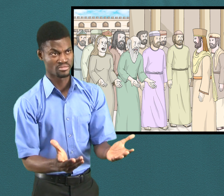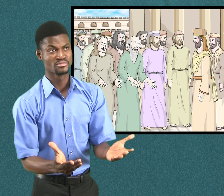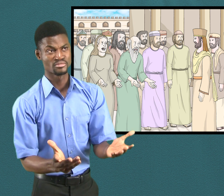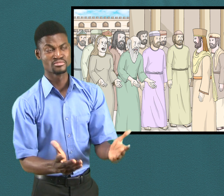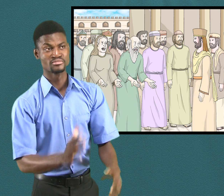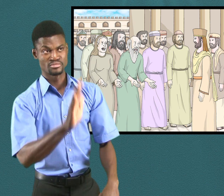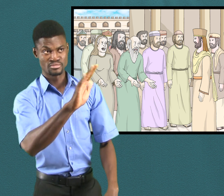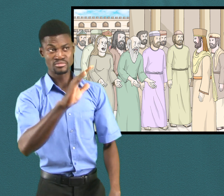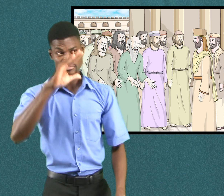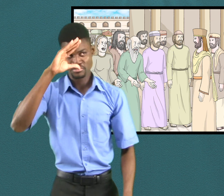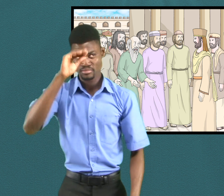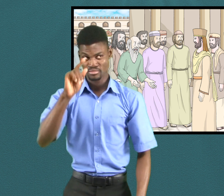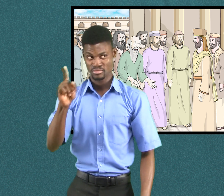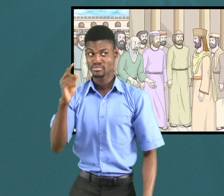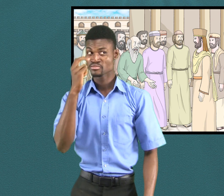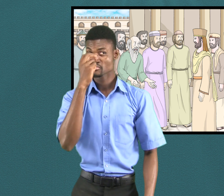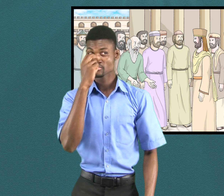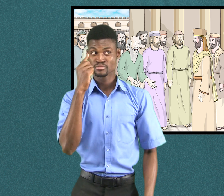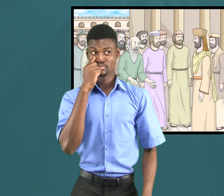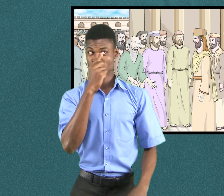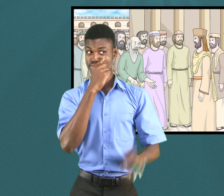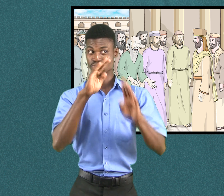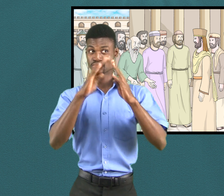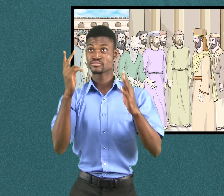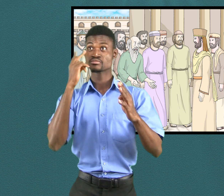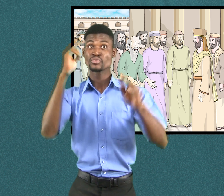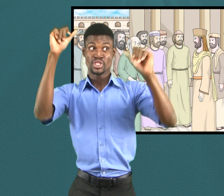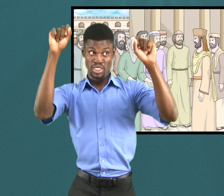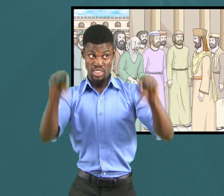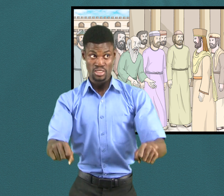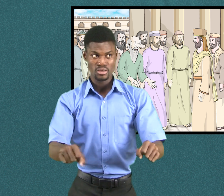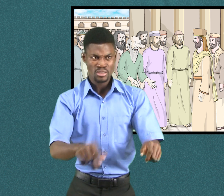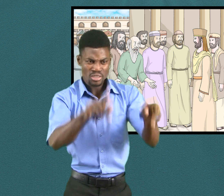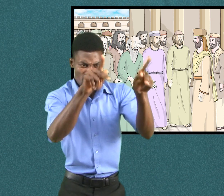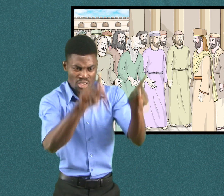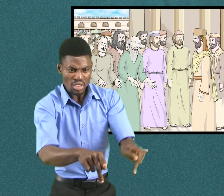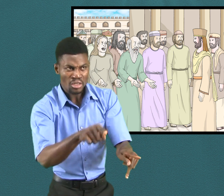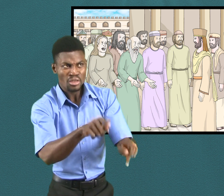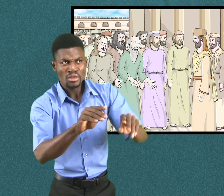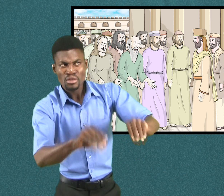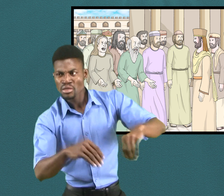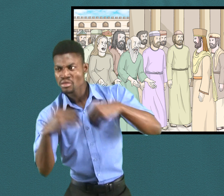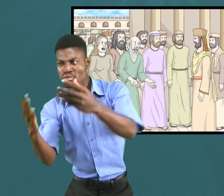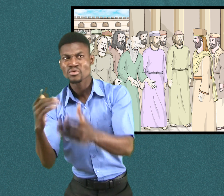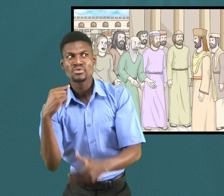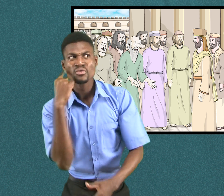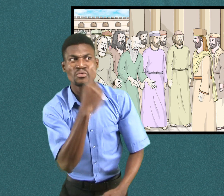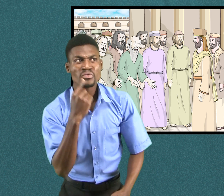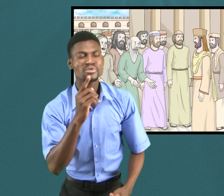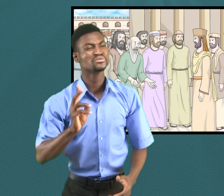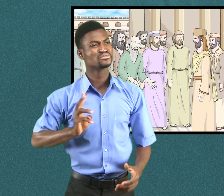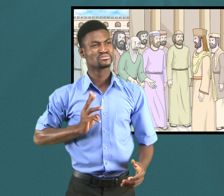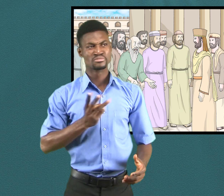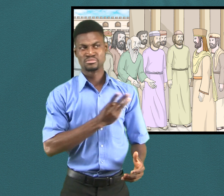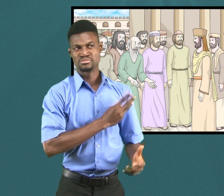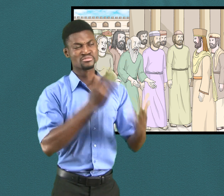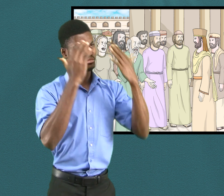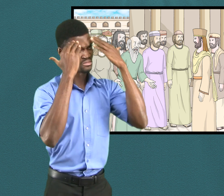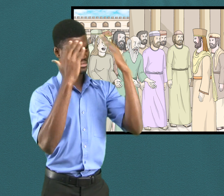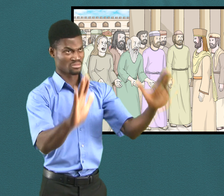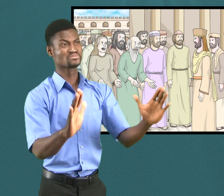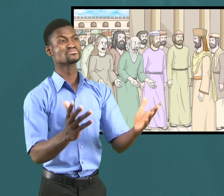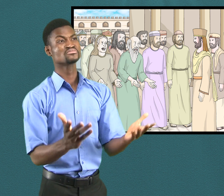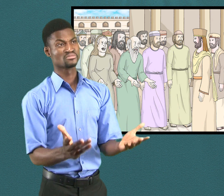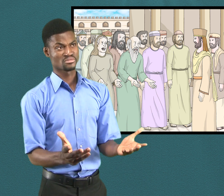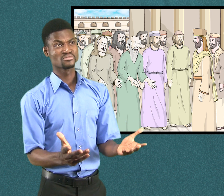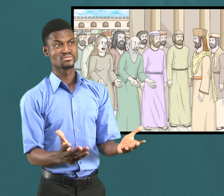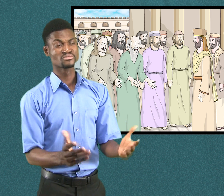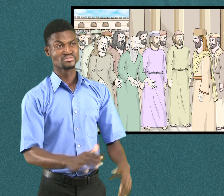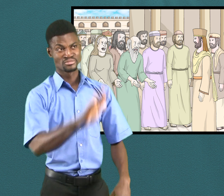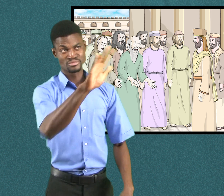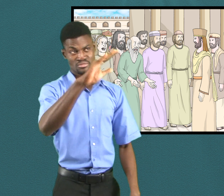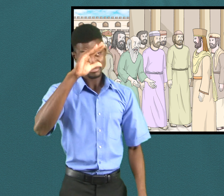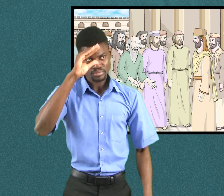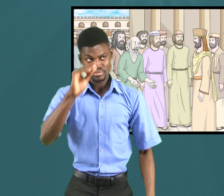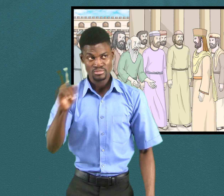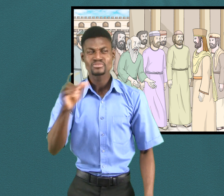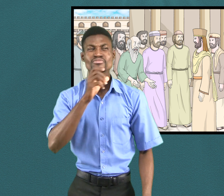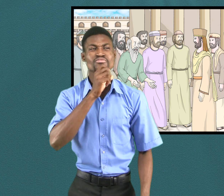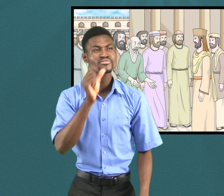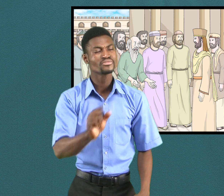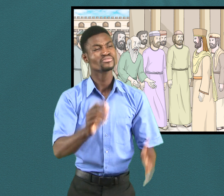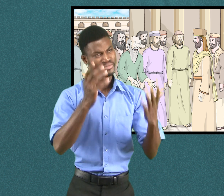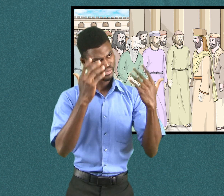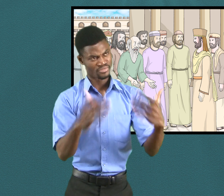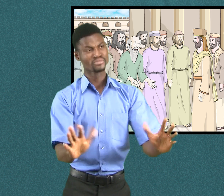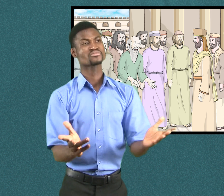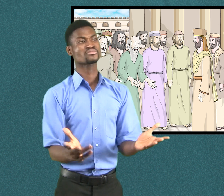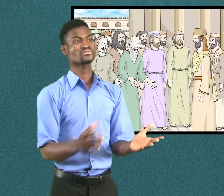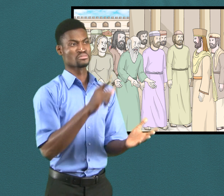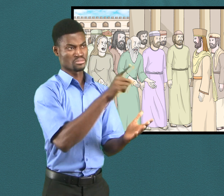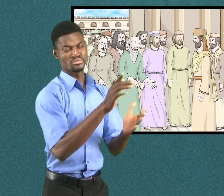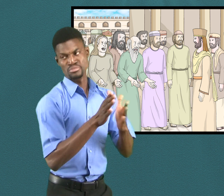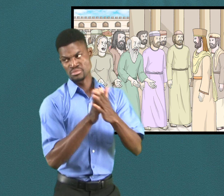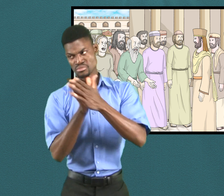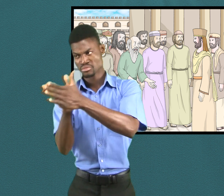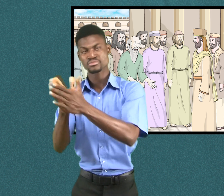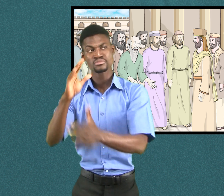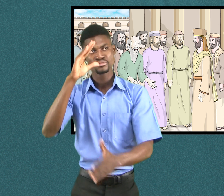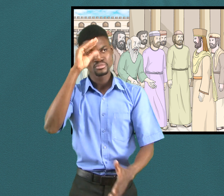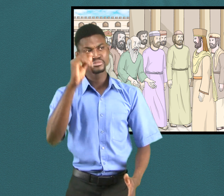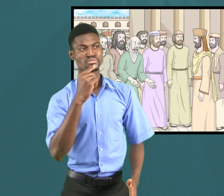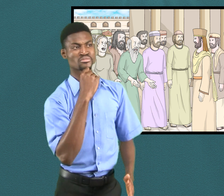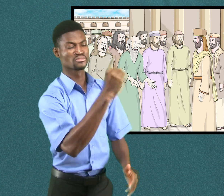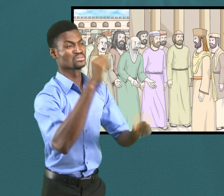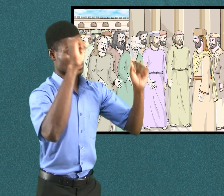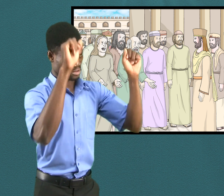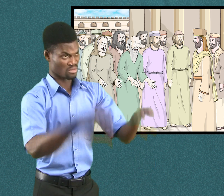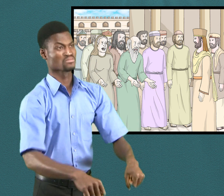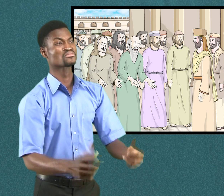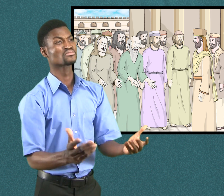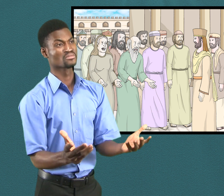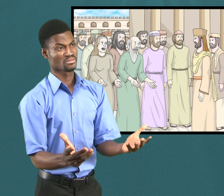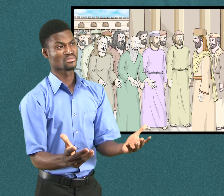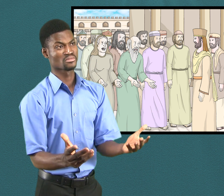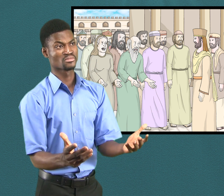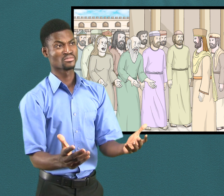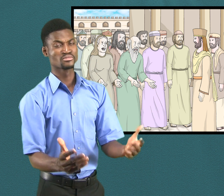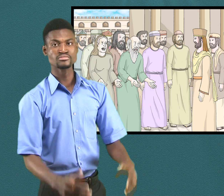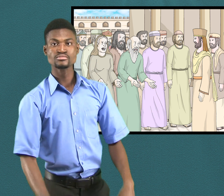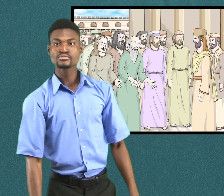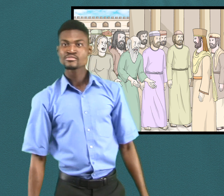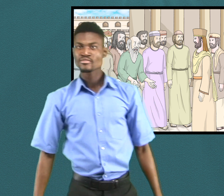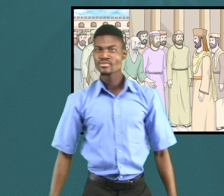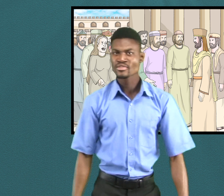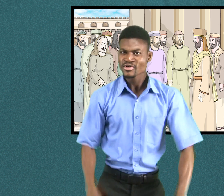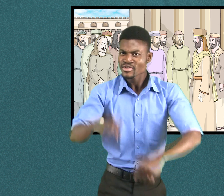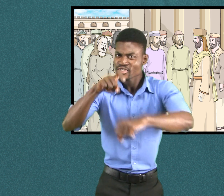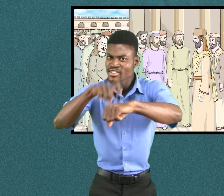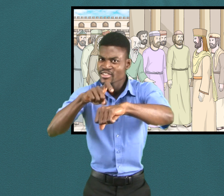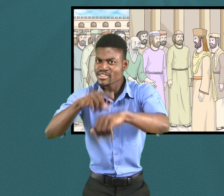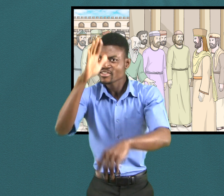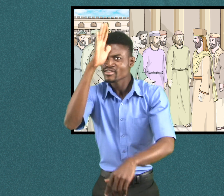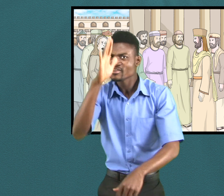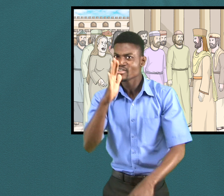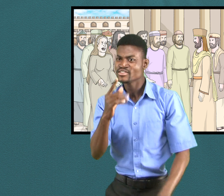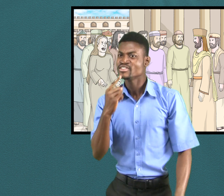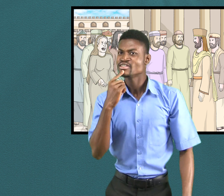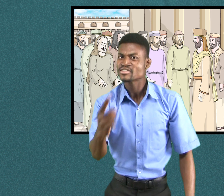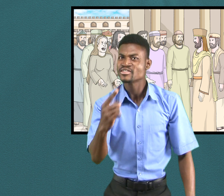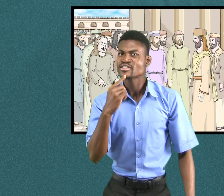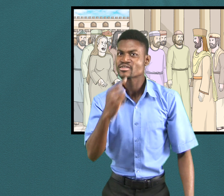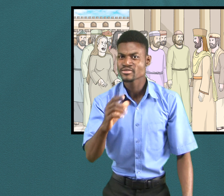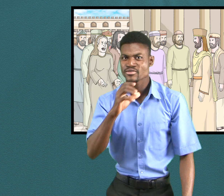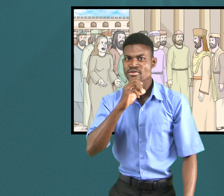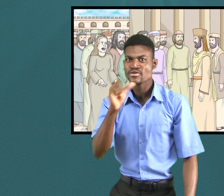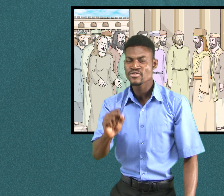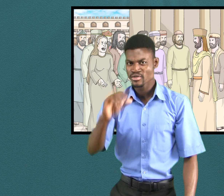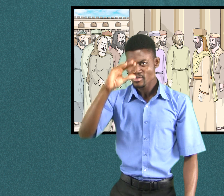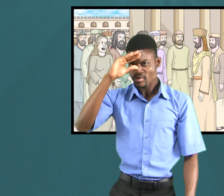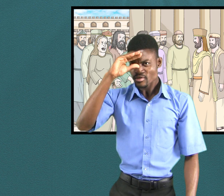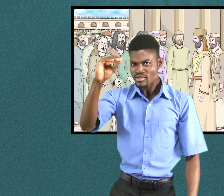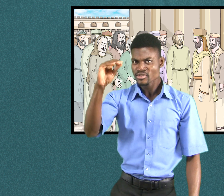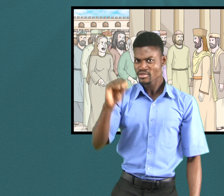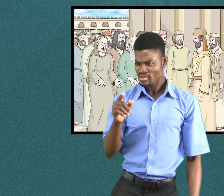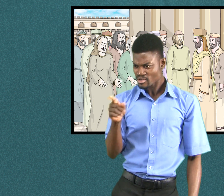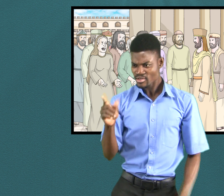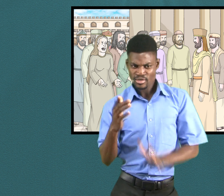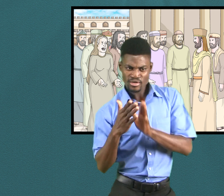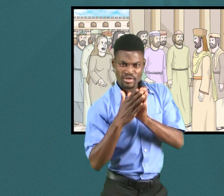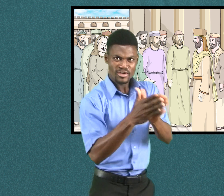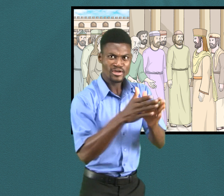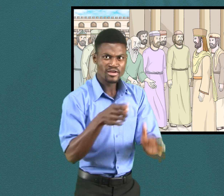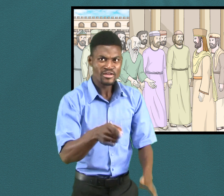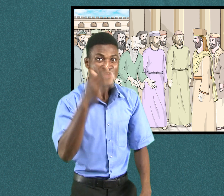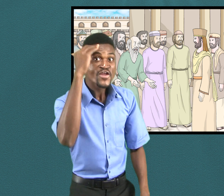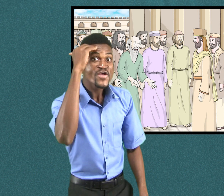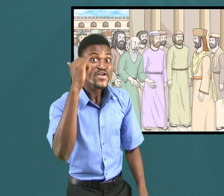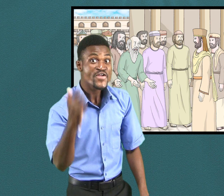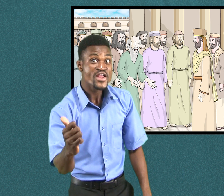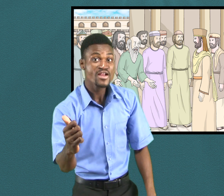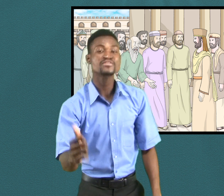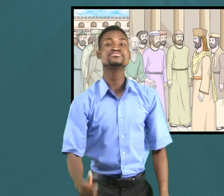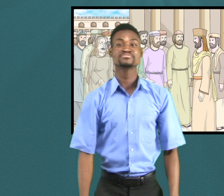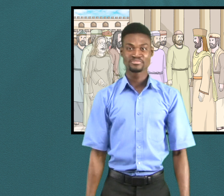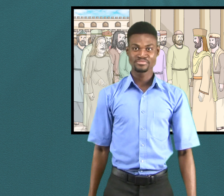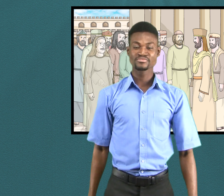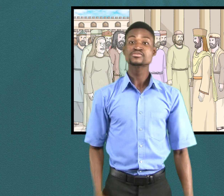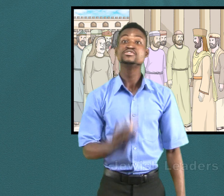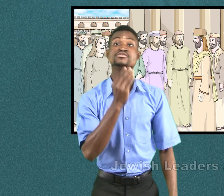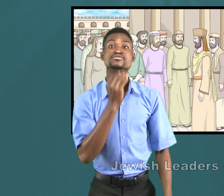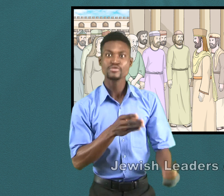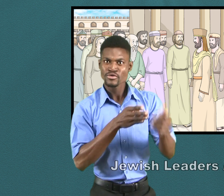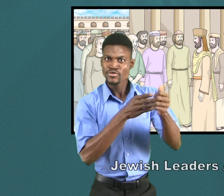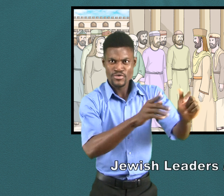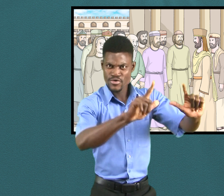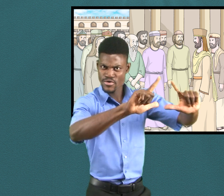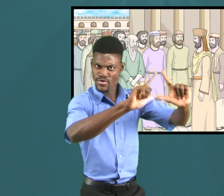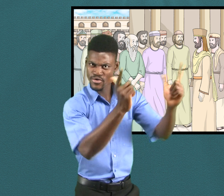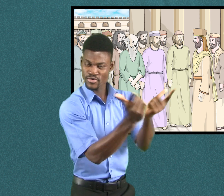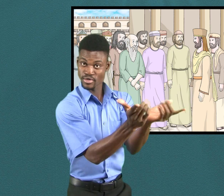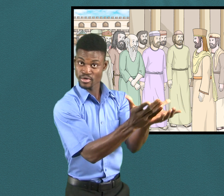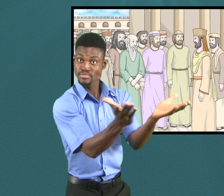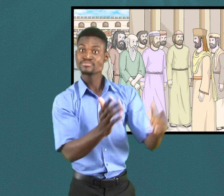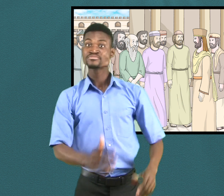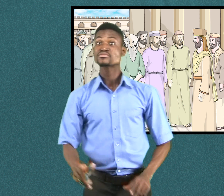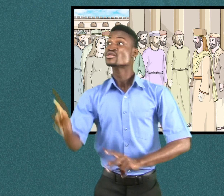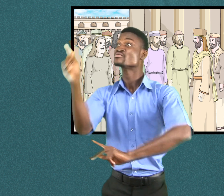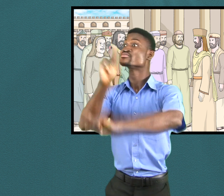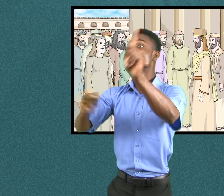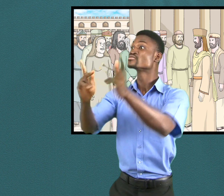But how he can now see or who opened his eyes, we do not know. Ask him. He is old enough to speak for himself.”